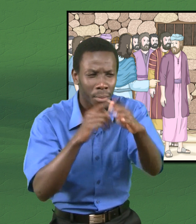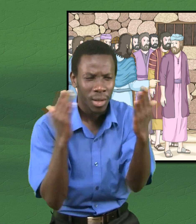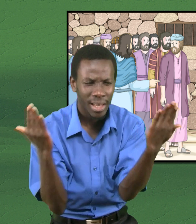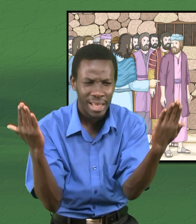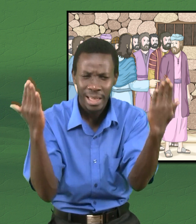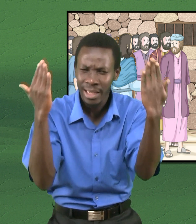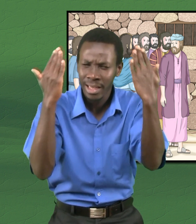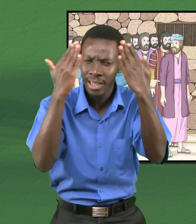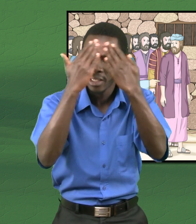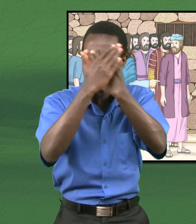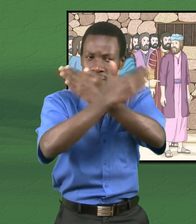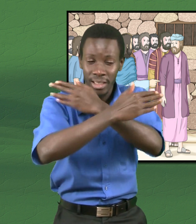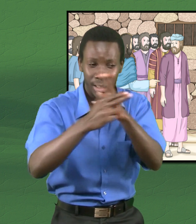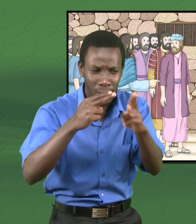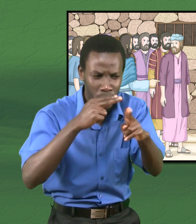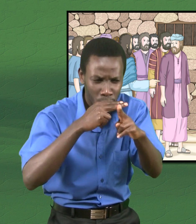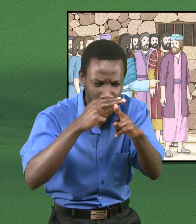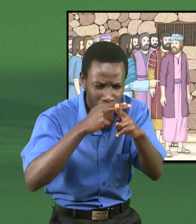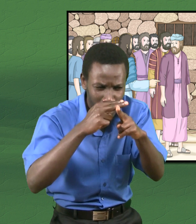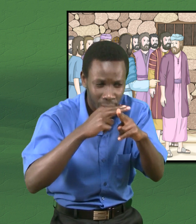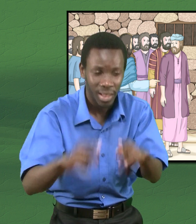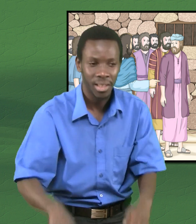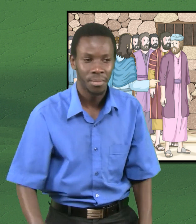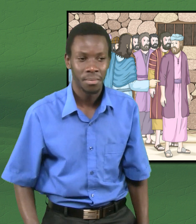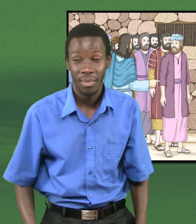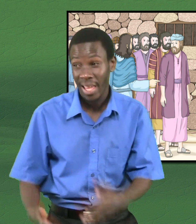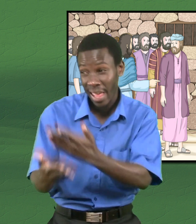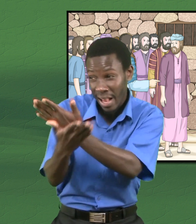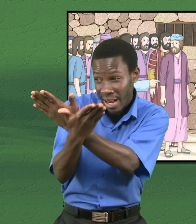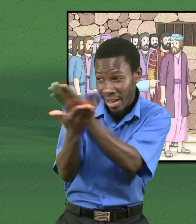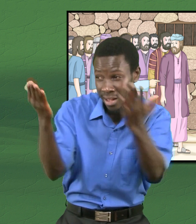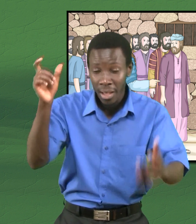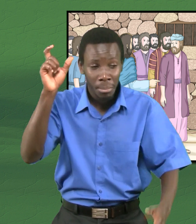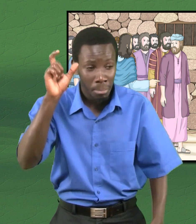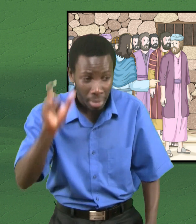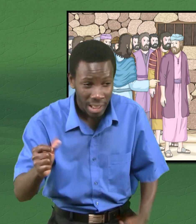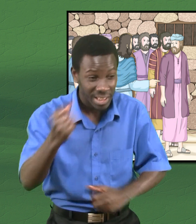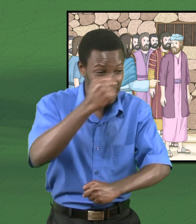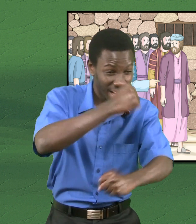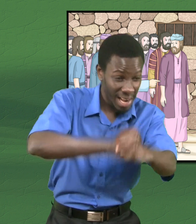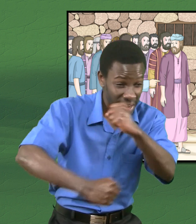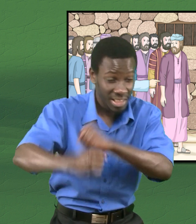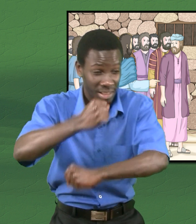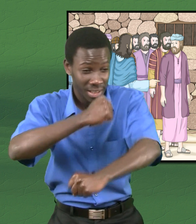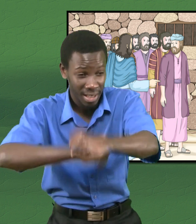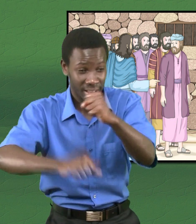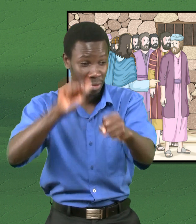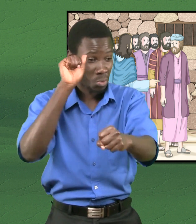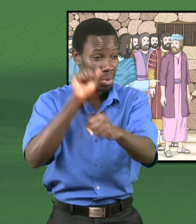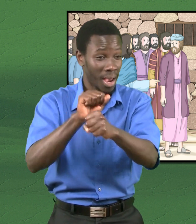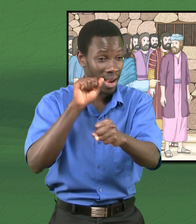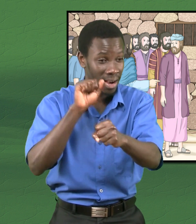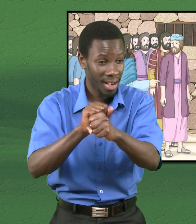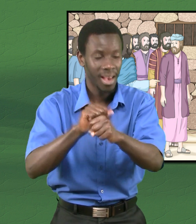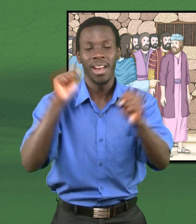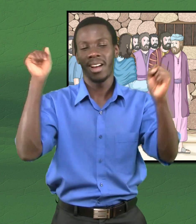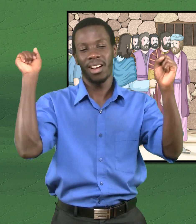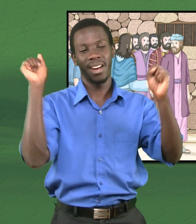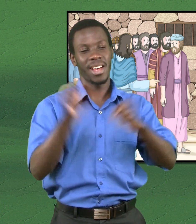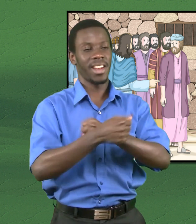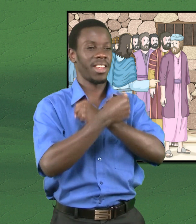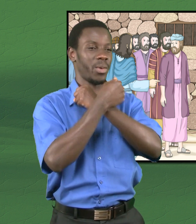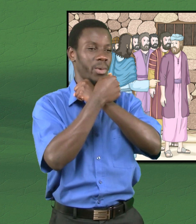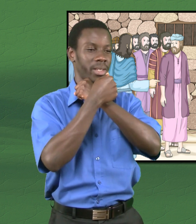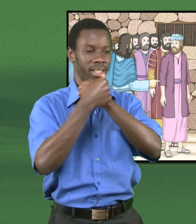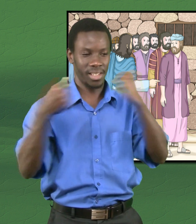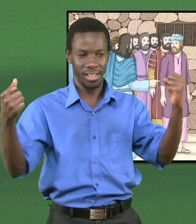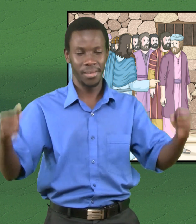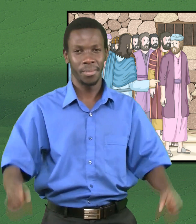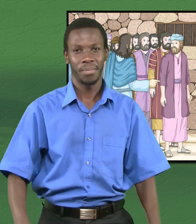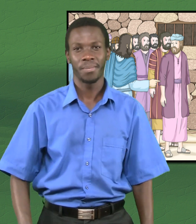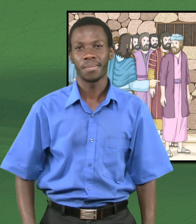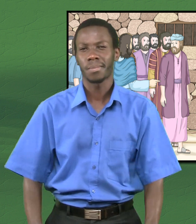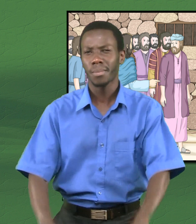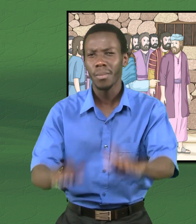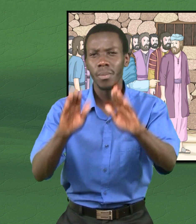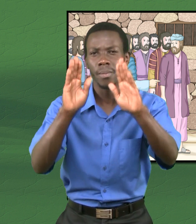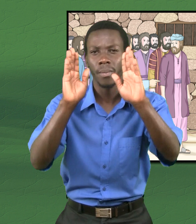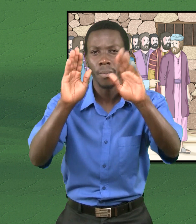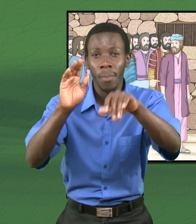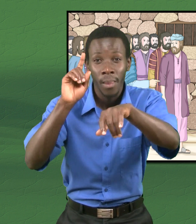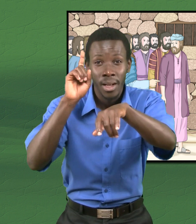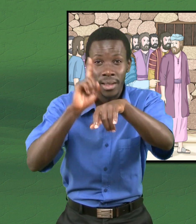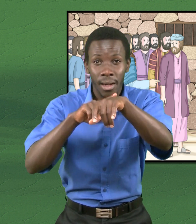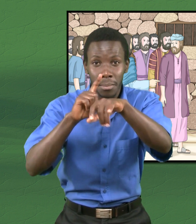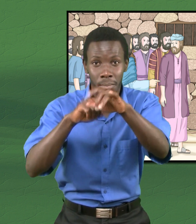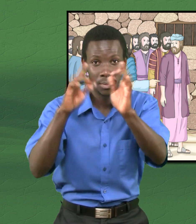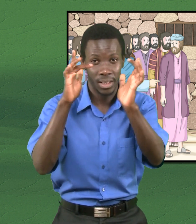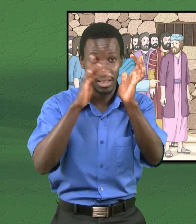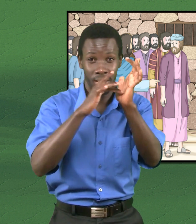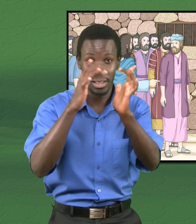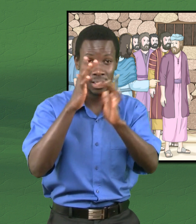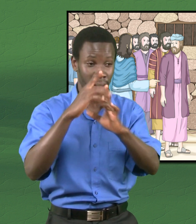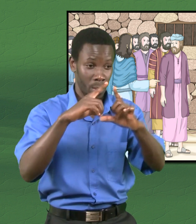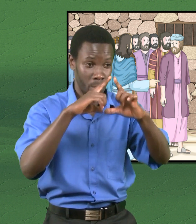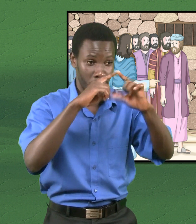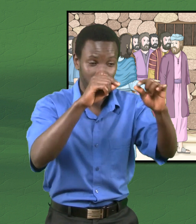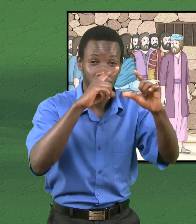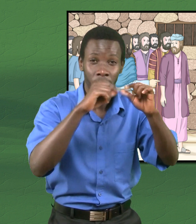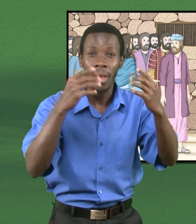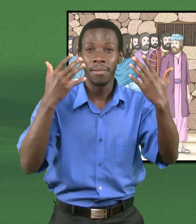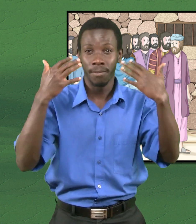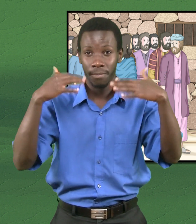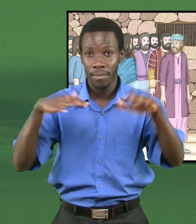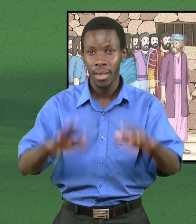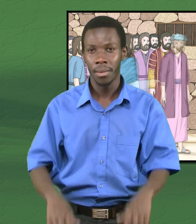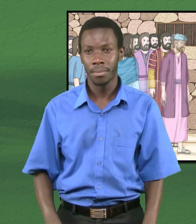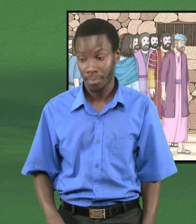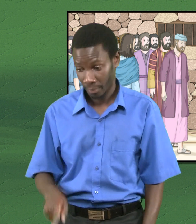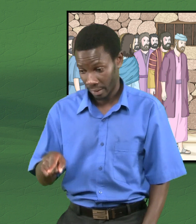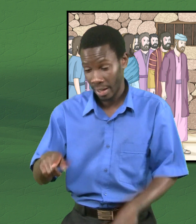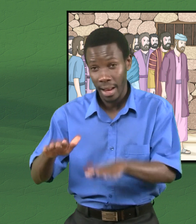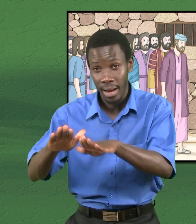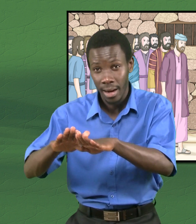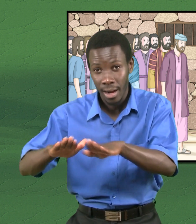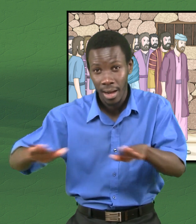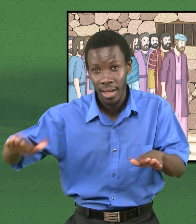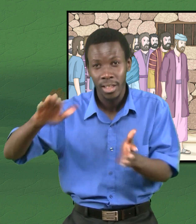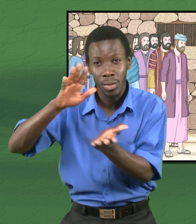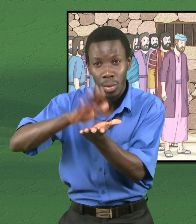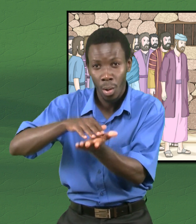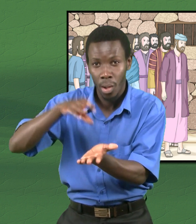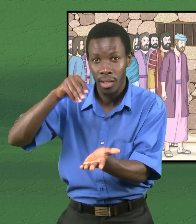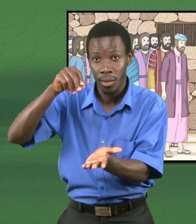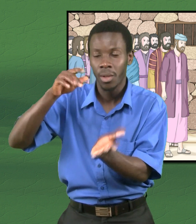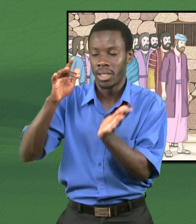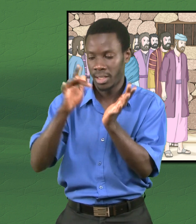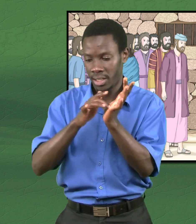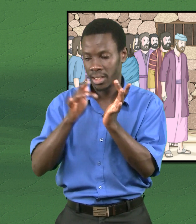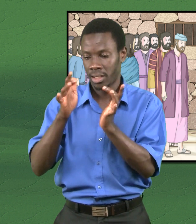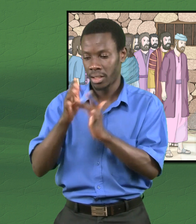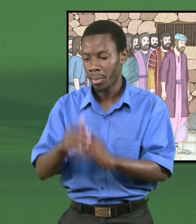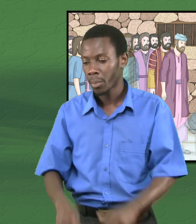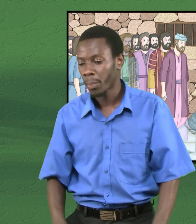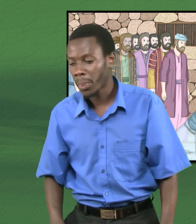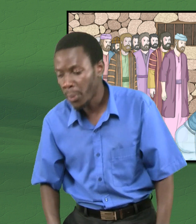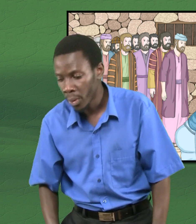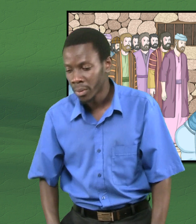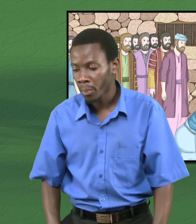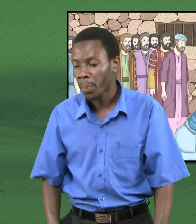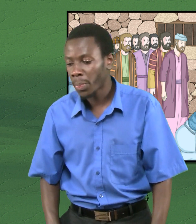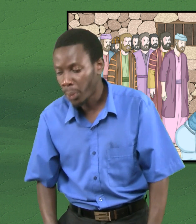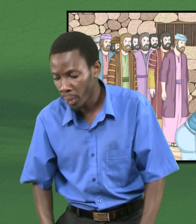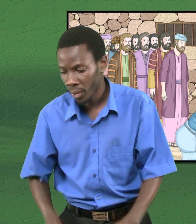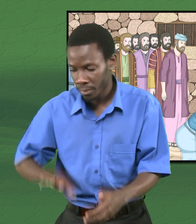While I am in the world, I am the light of the world.”